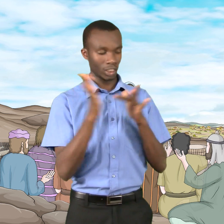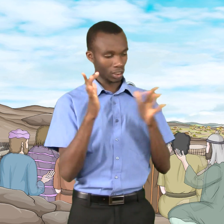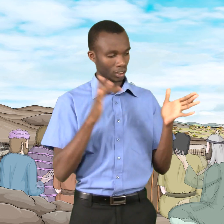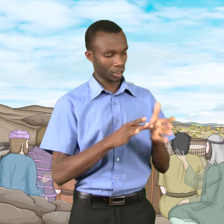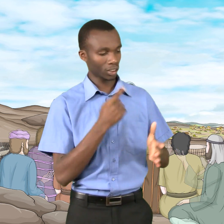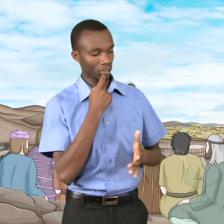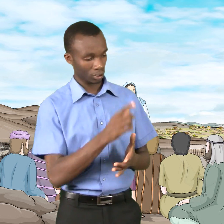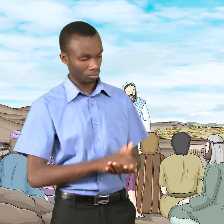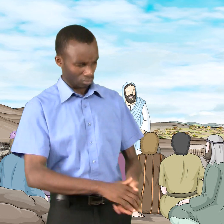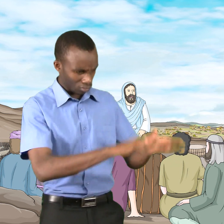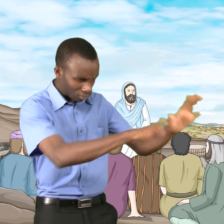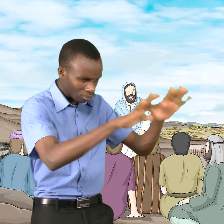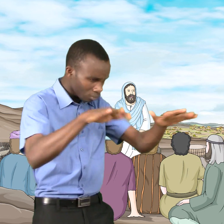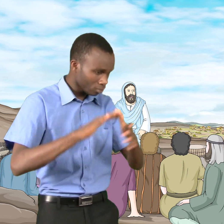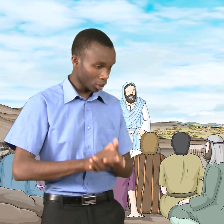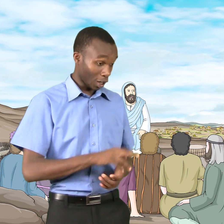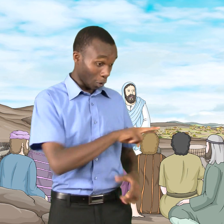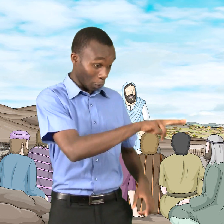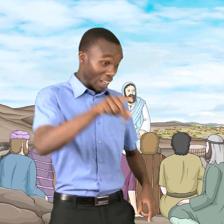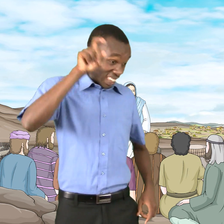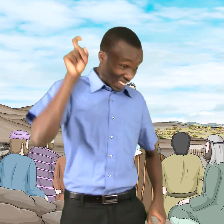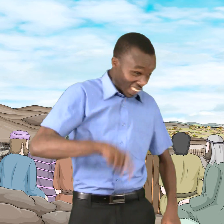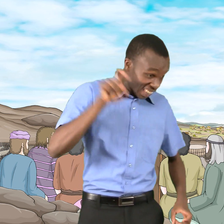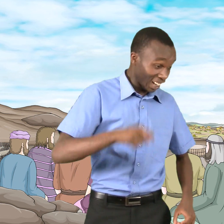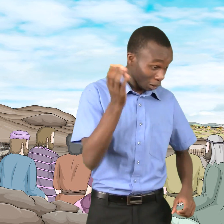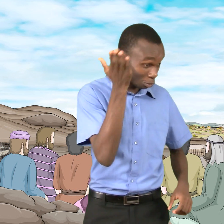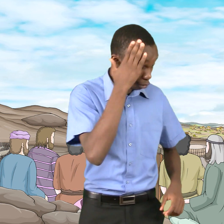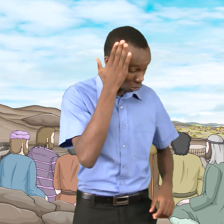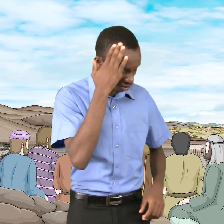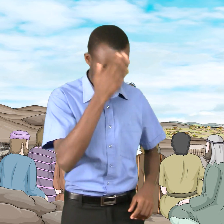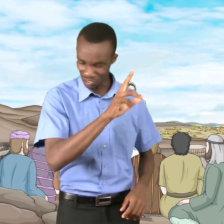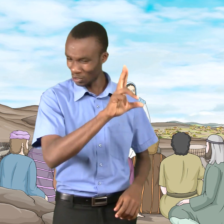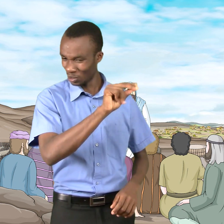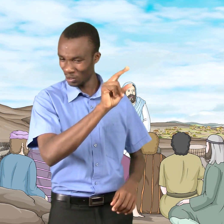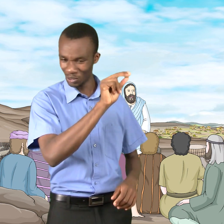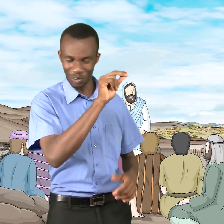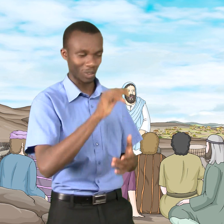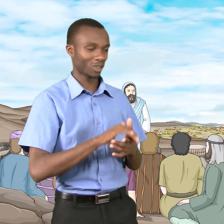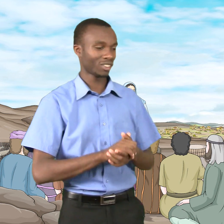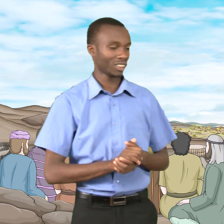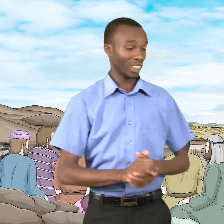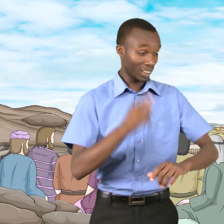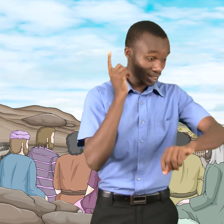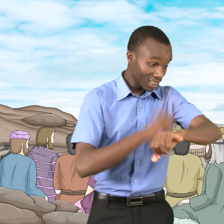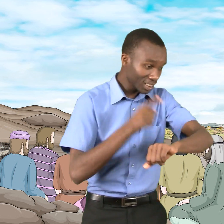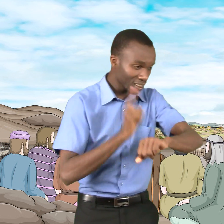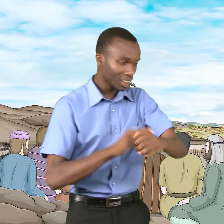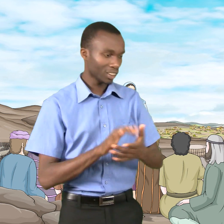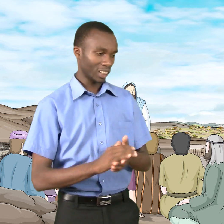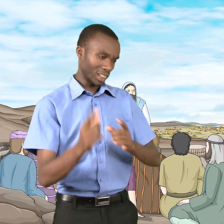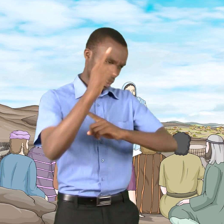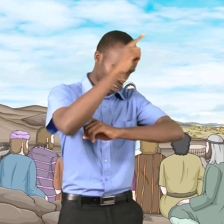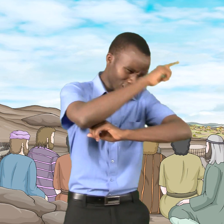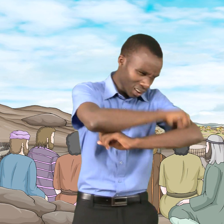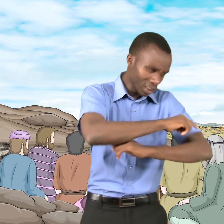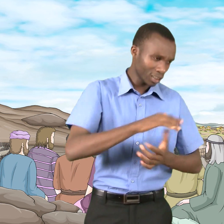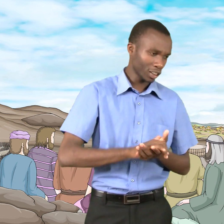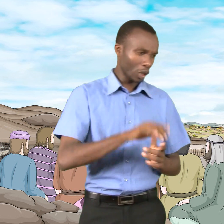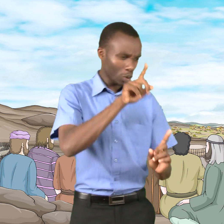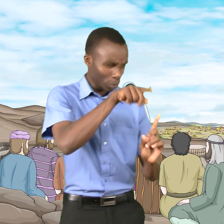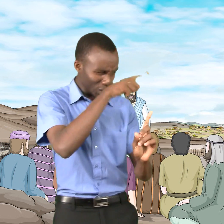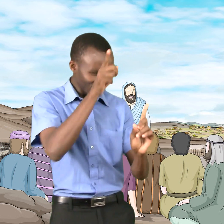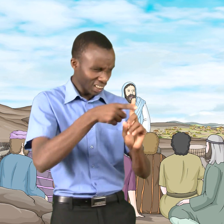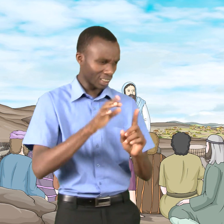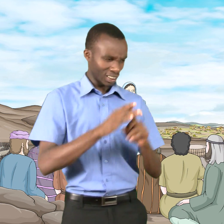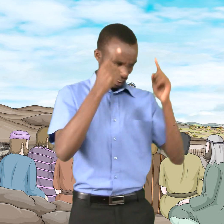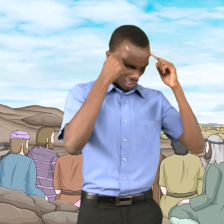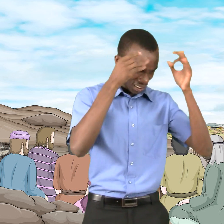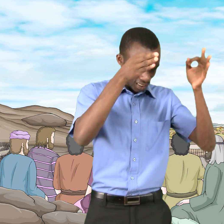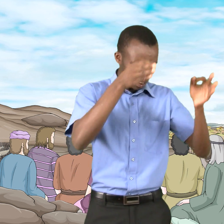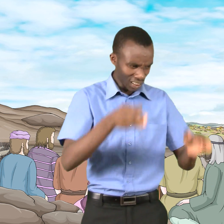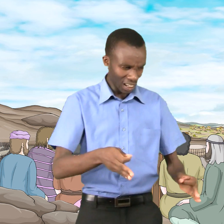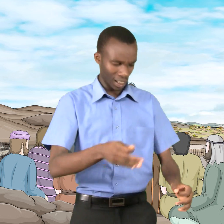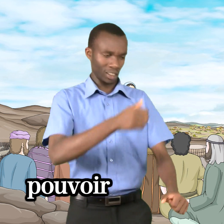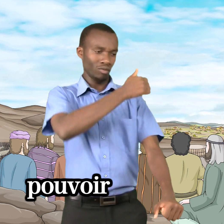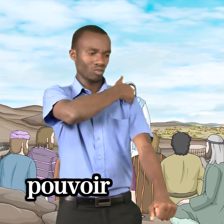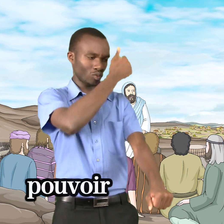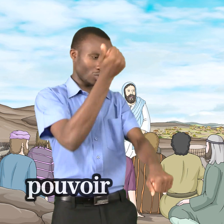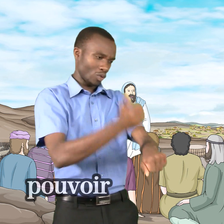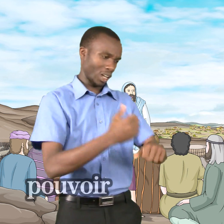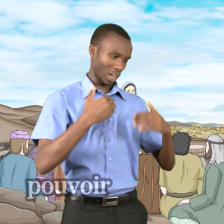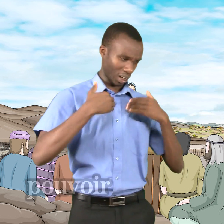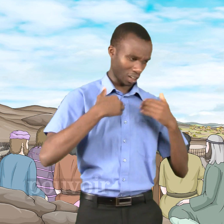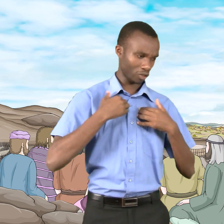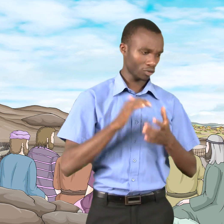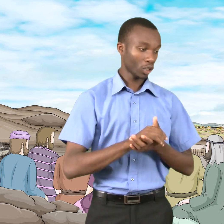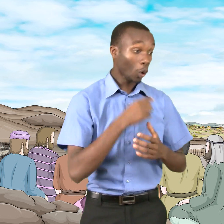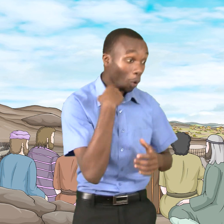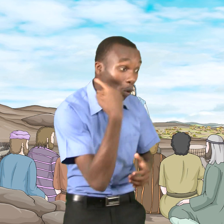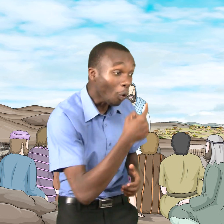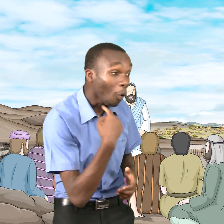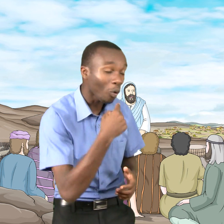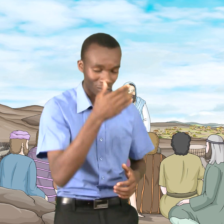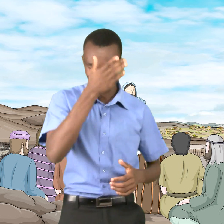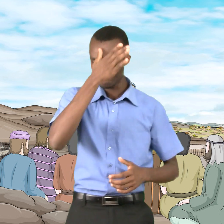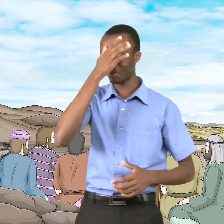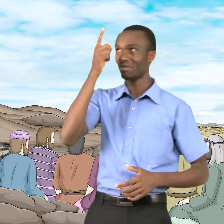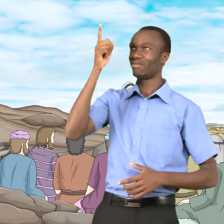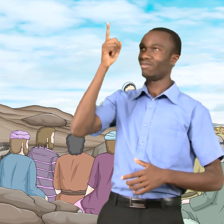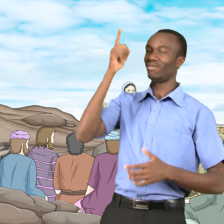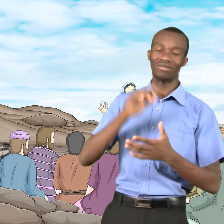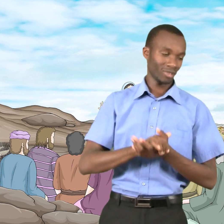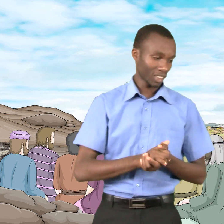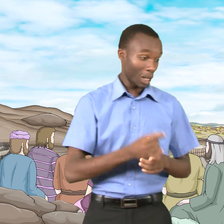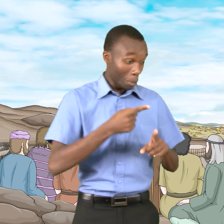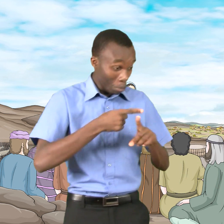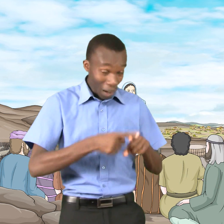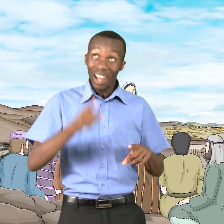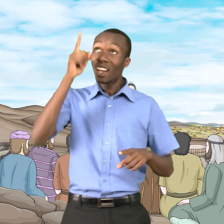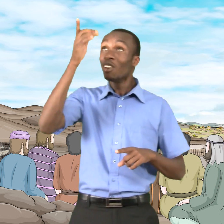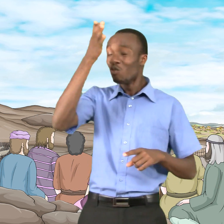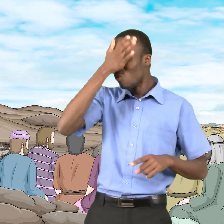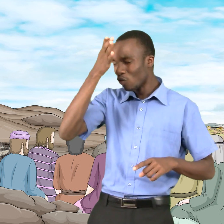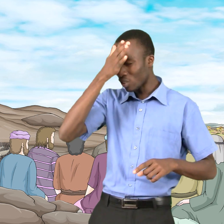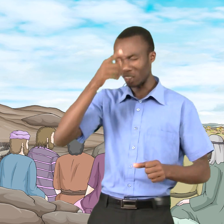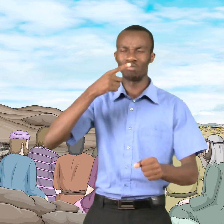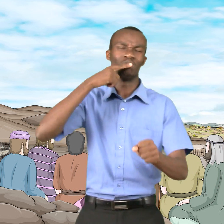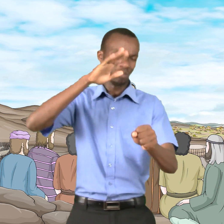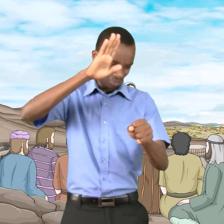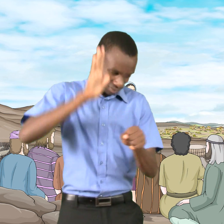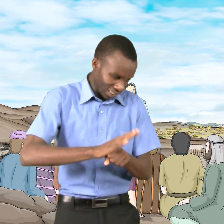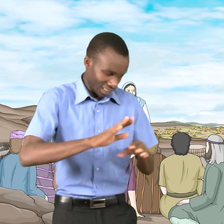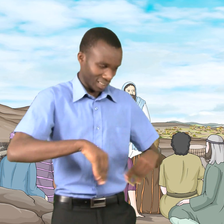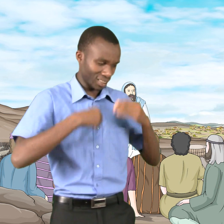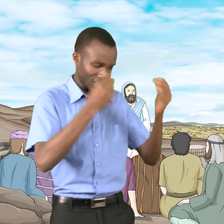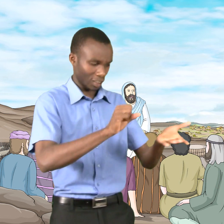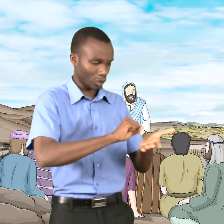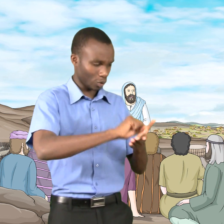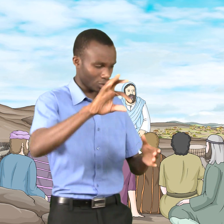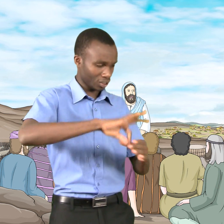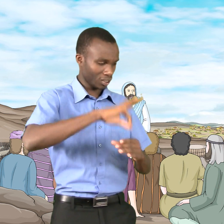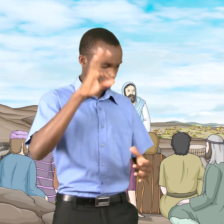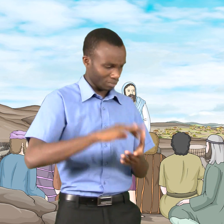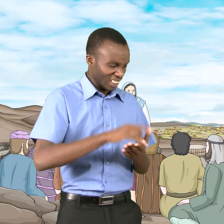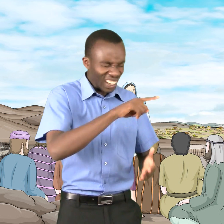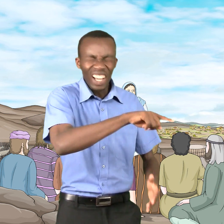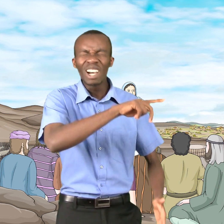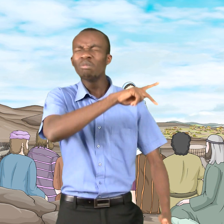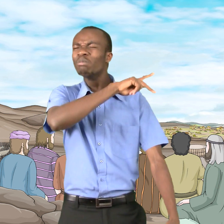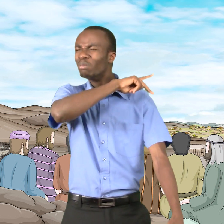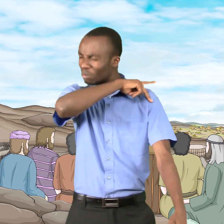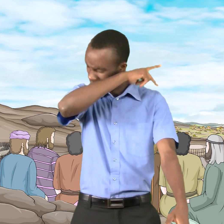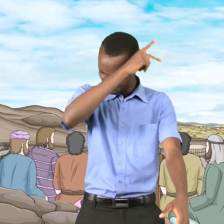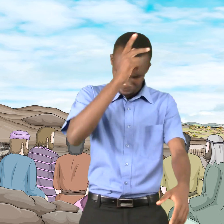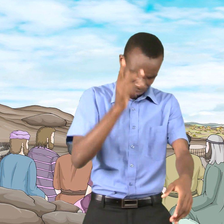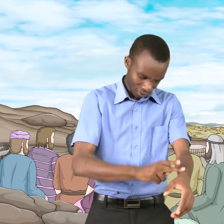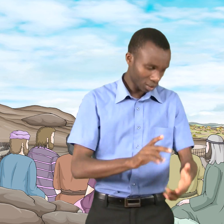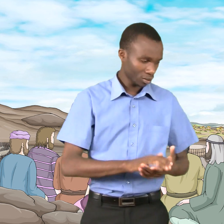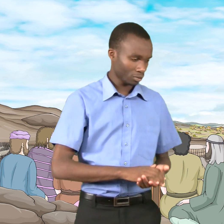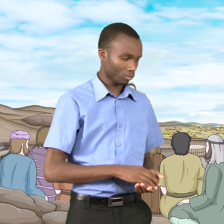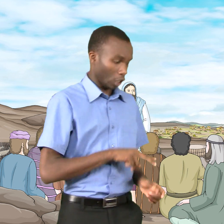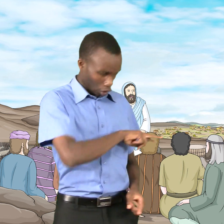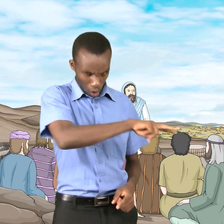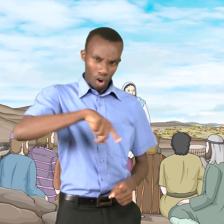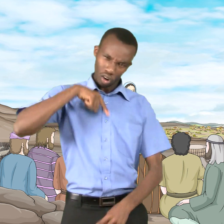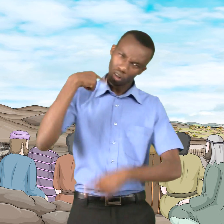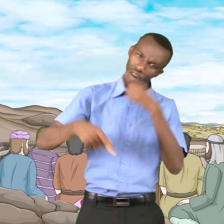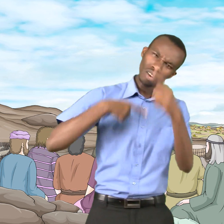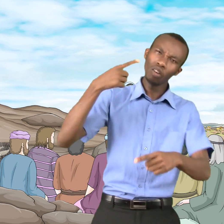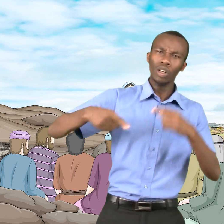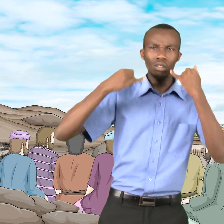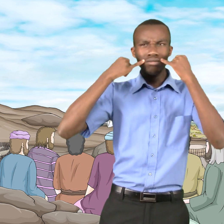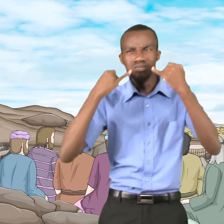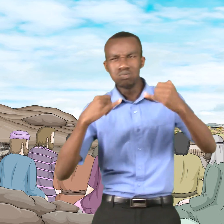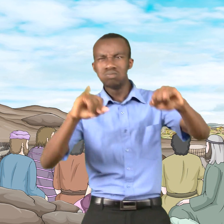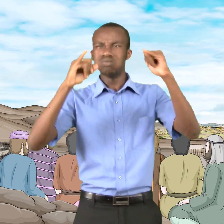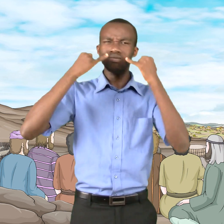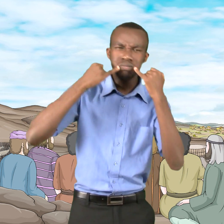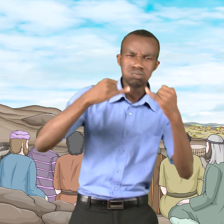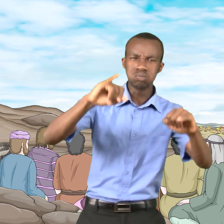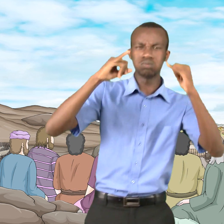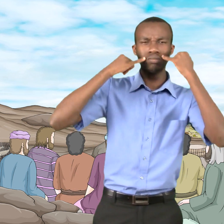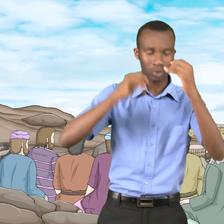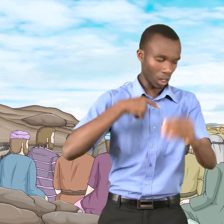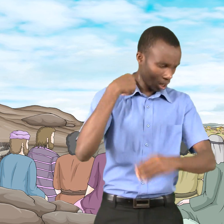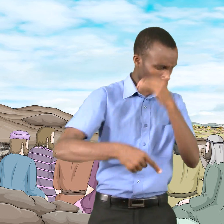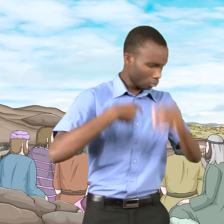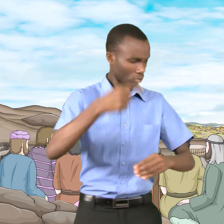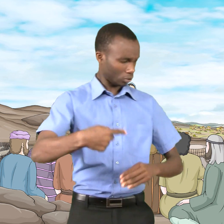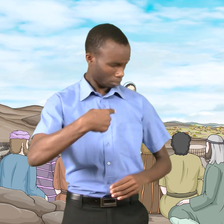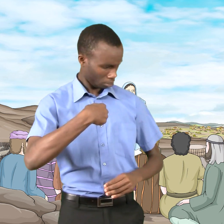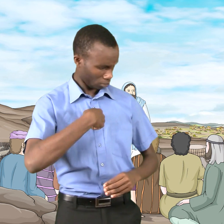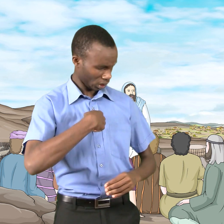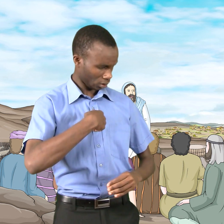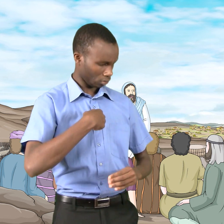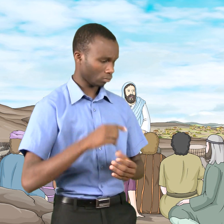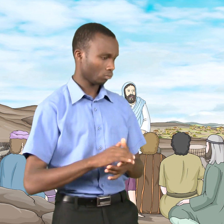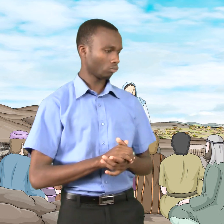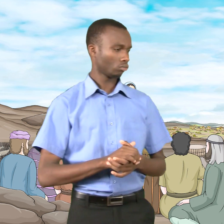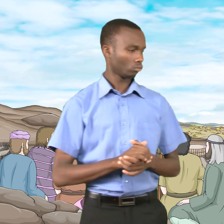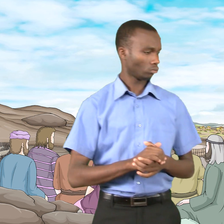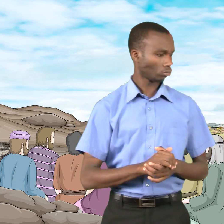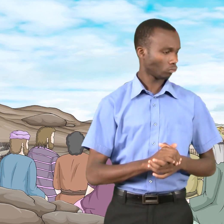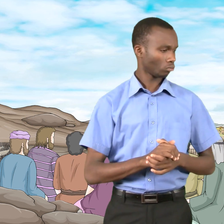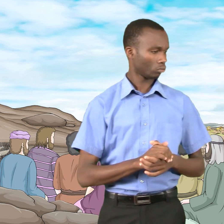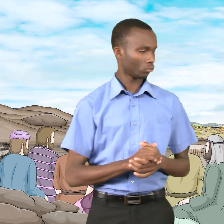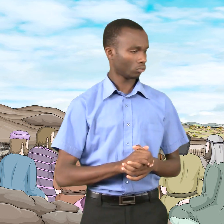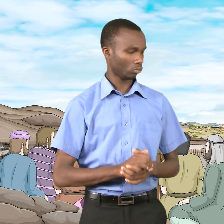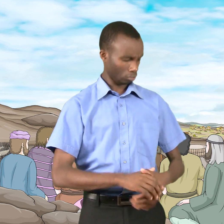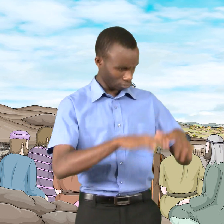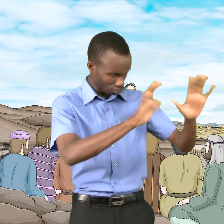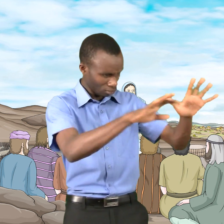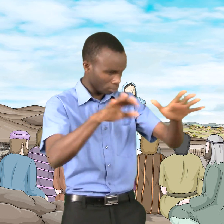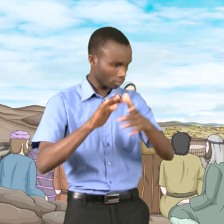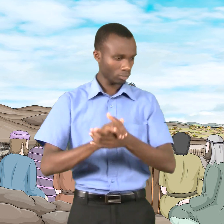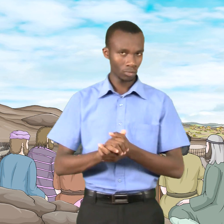Jesus replied, “It is not for you to know times or seasons that the Father has fixed by His own authority.